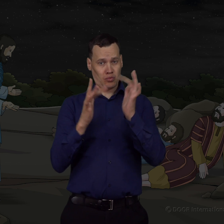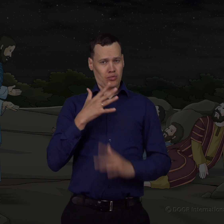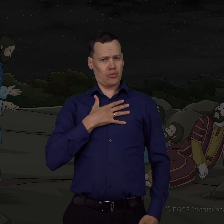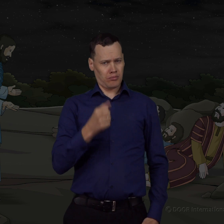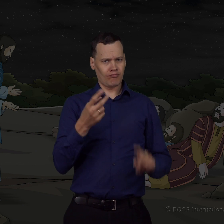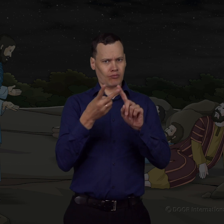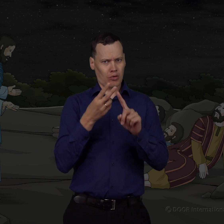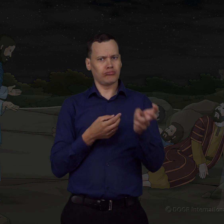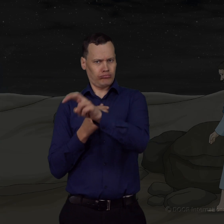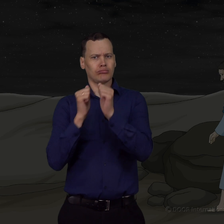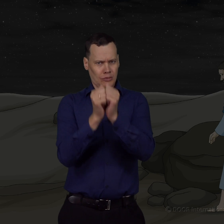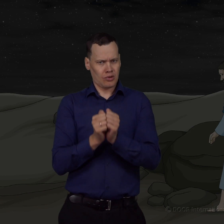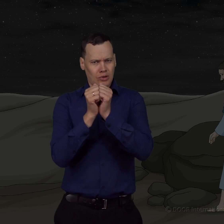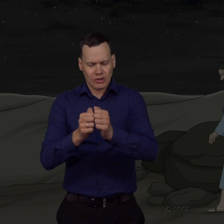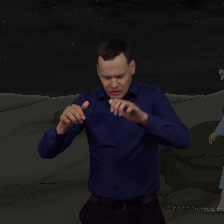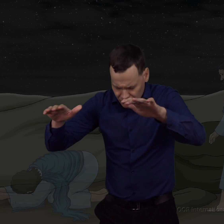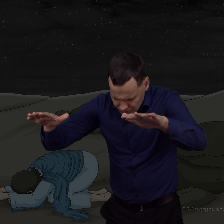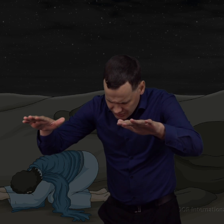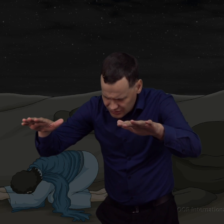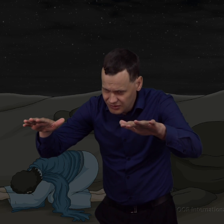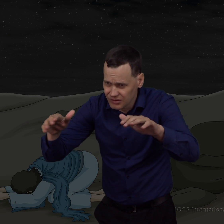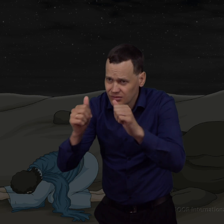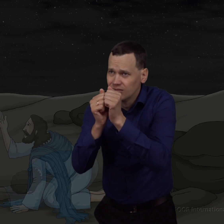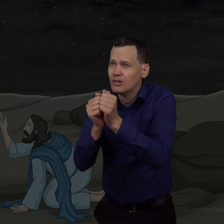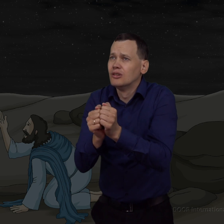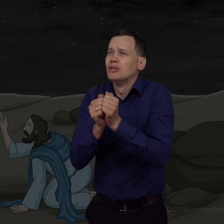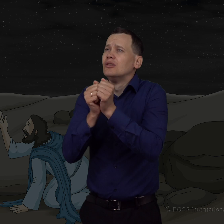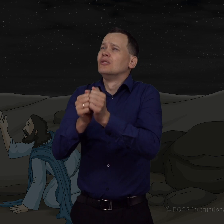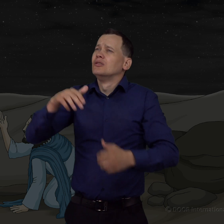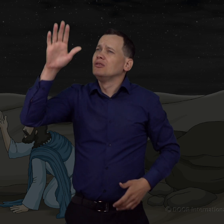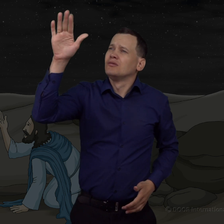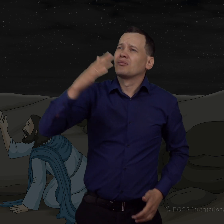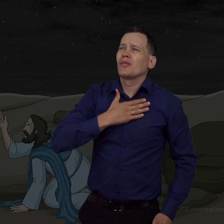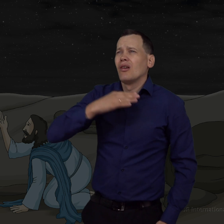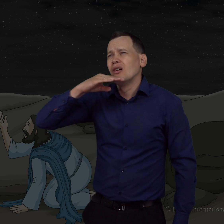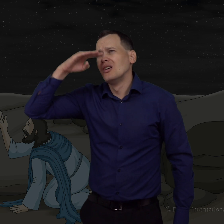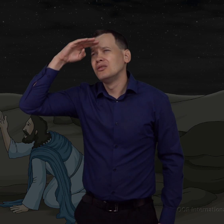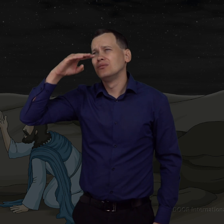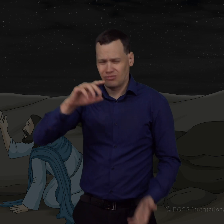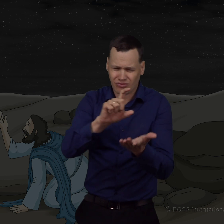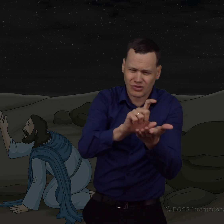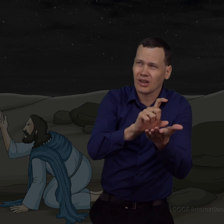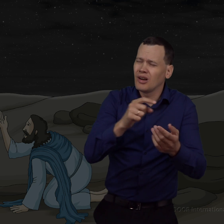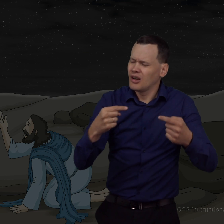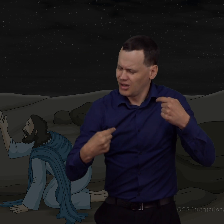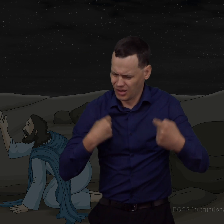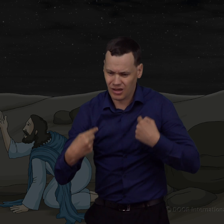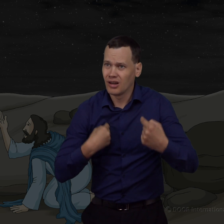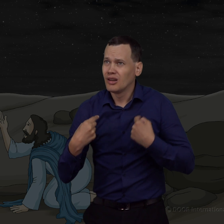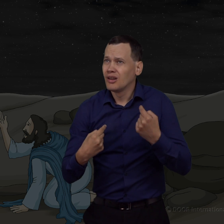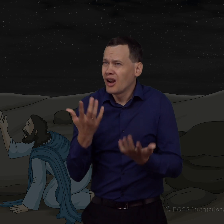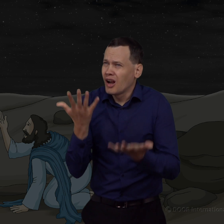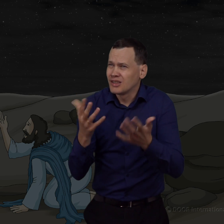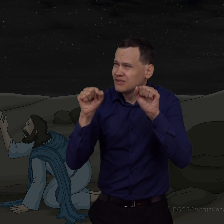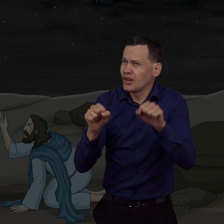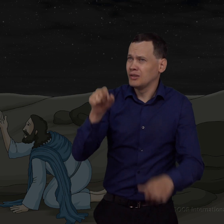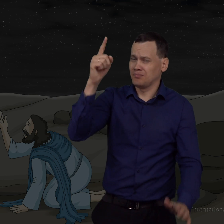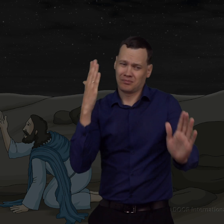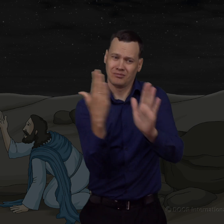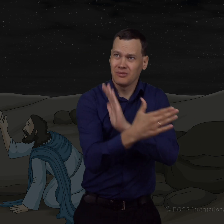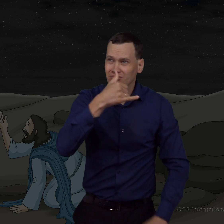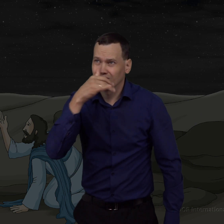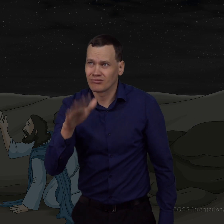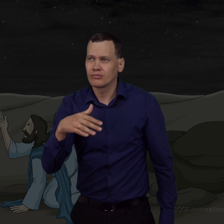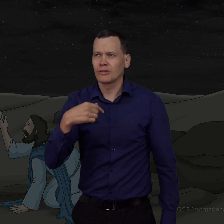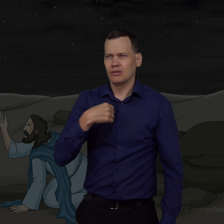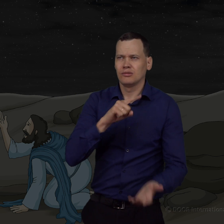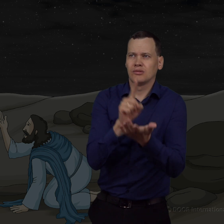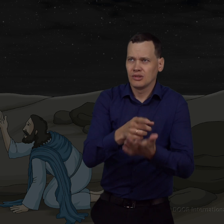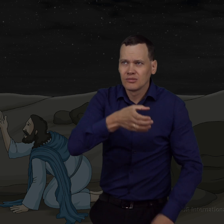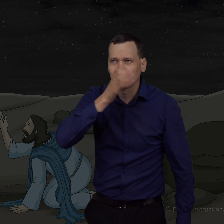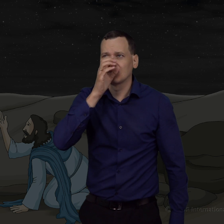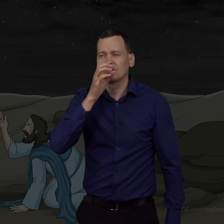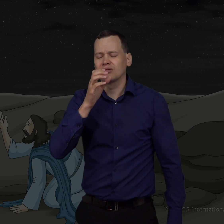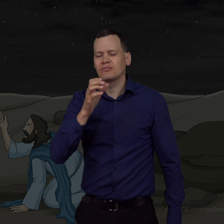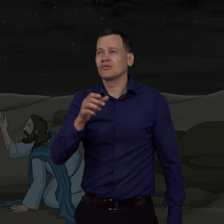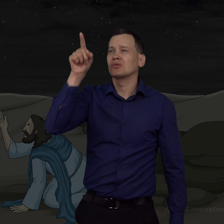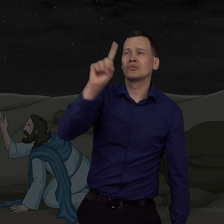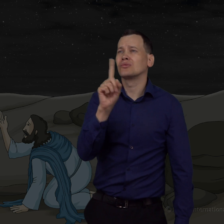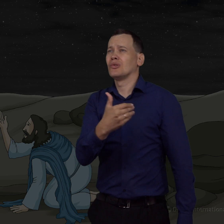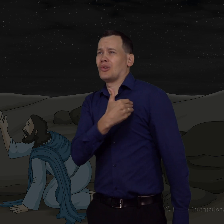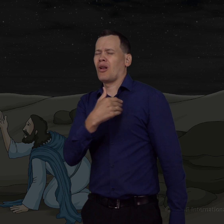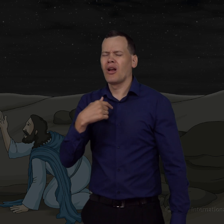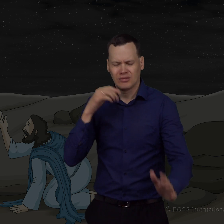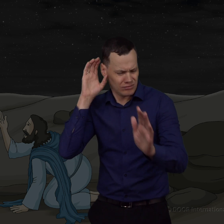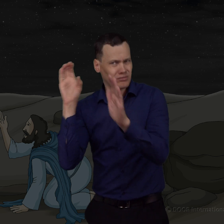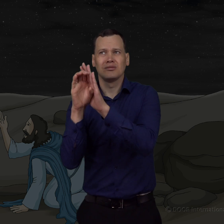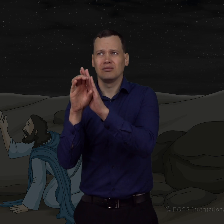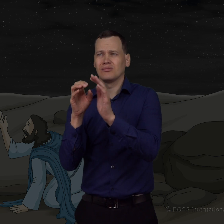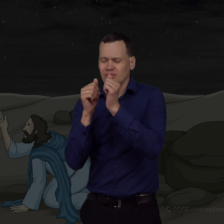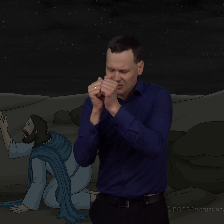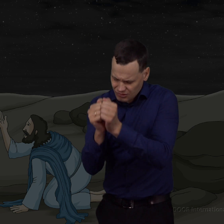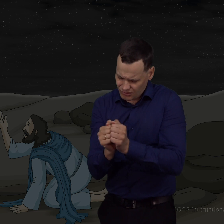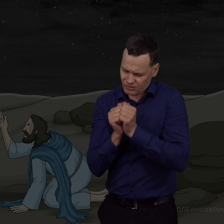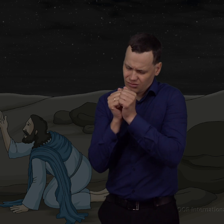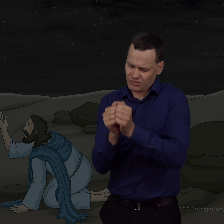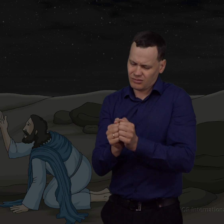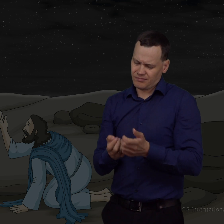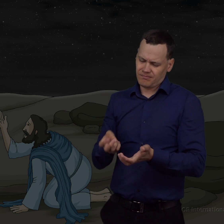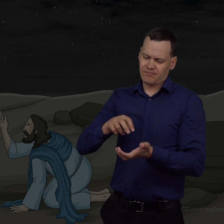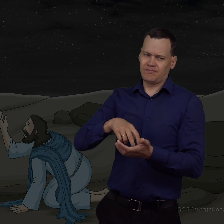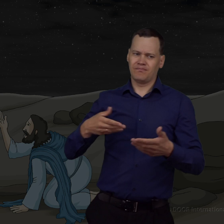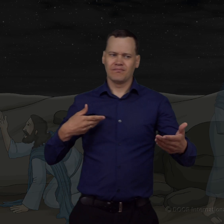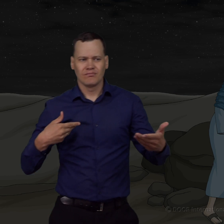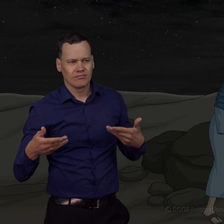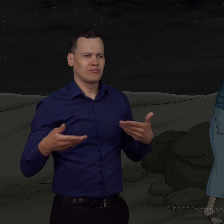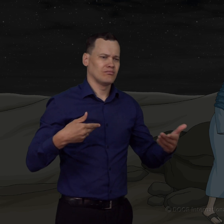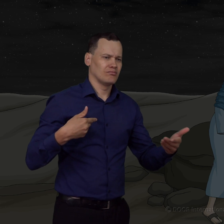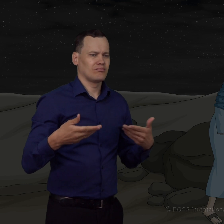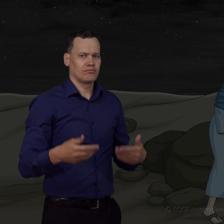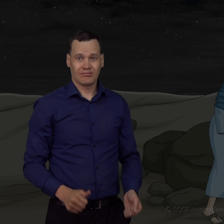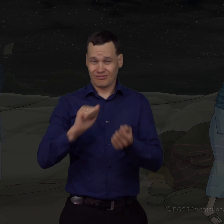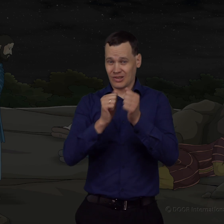A second time He went away and prayed, “My Father, if this cup cannot pass unless I drink it, may Your will be done.”